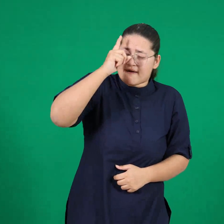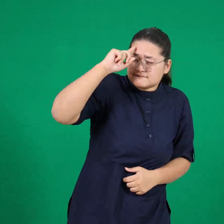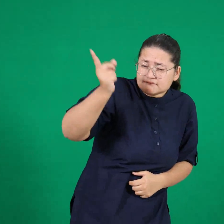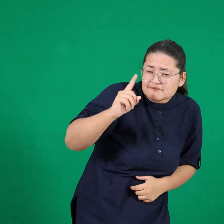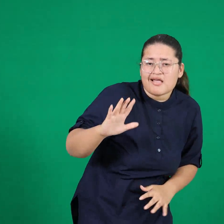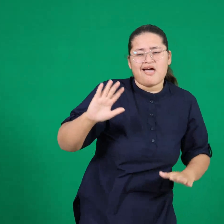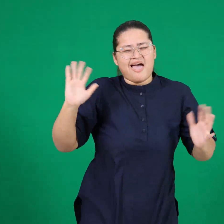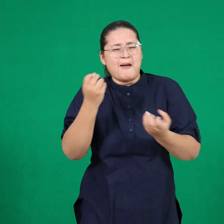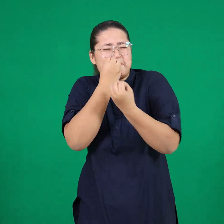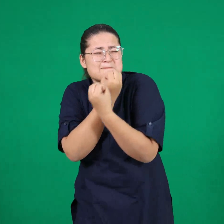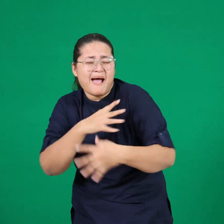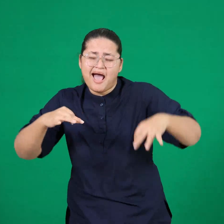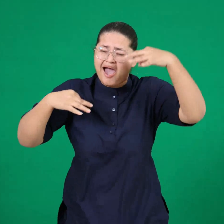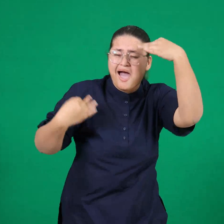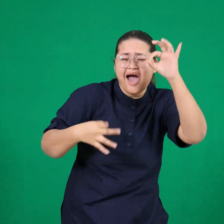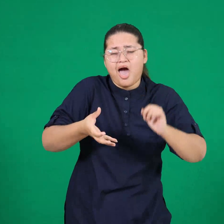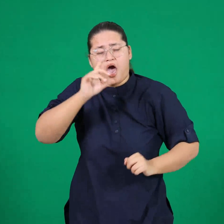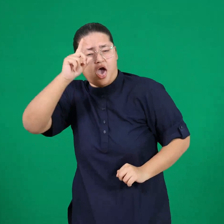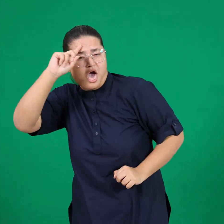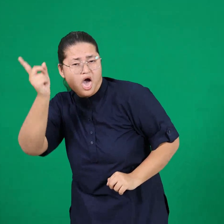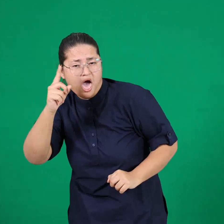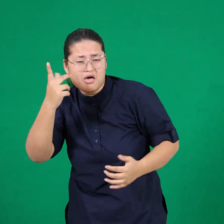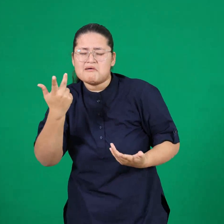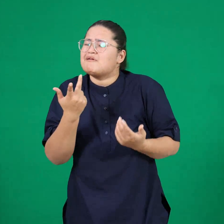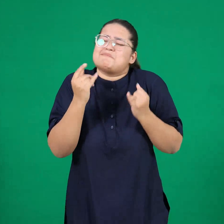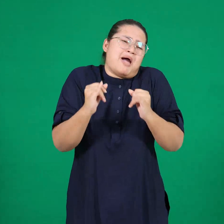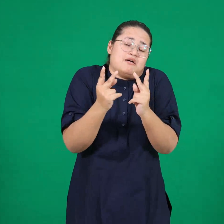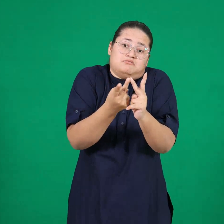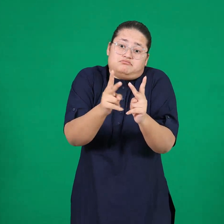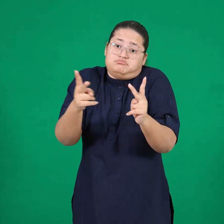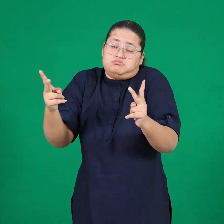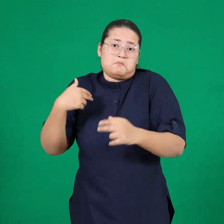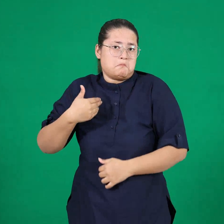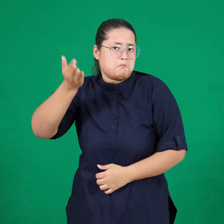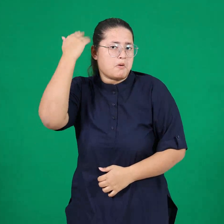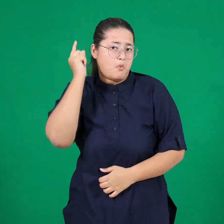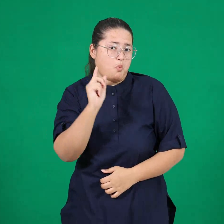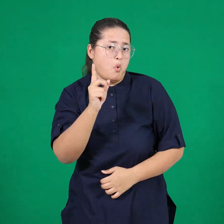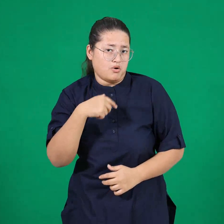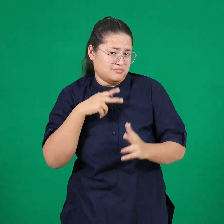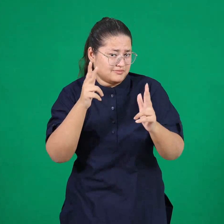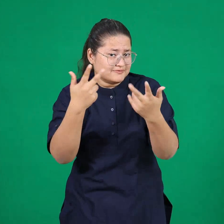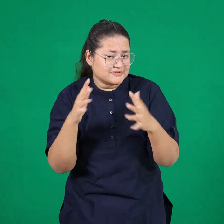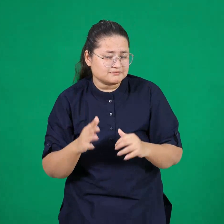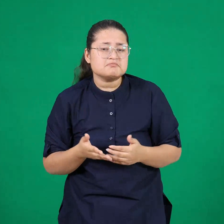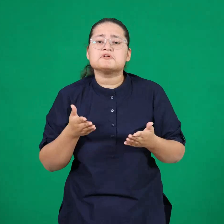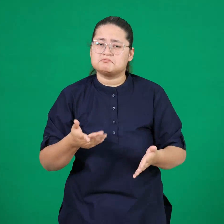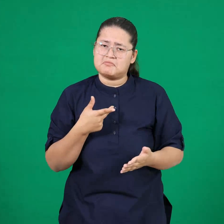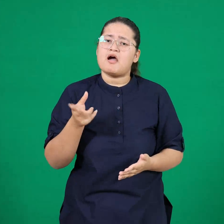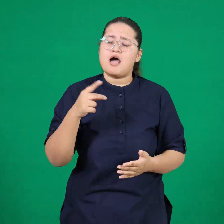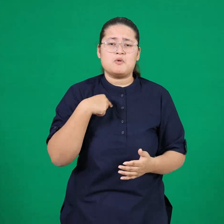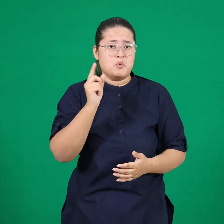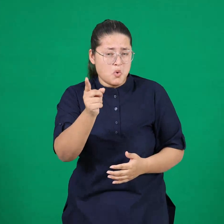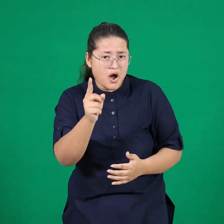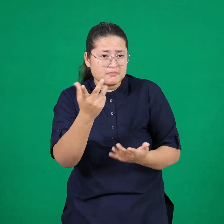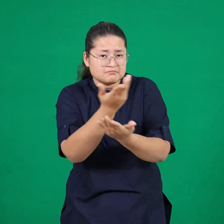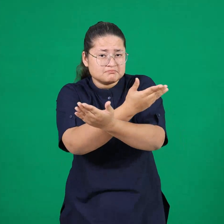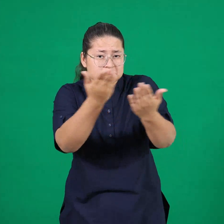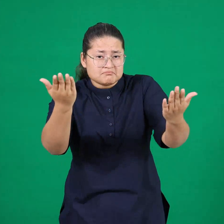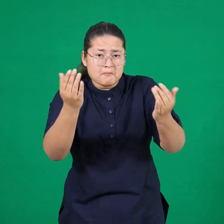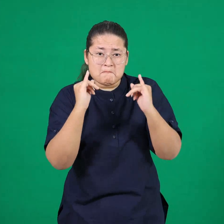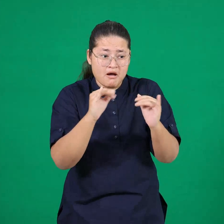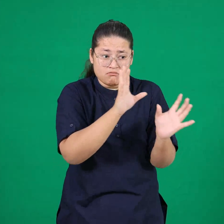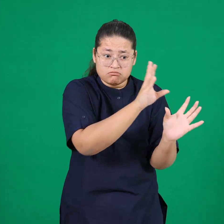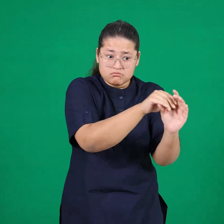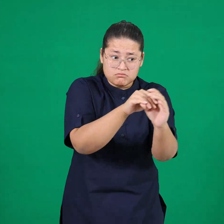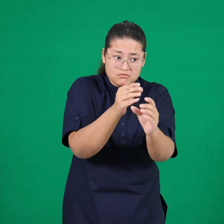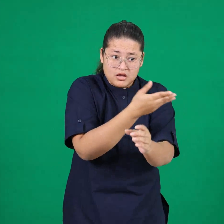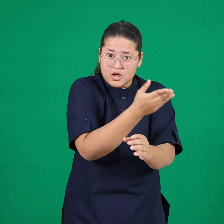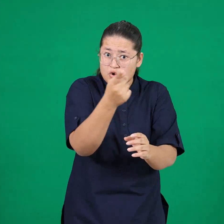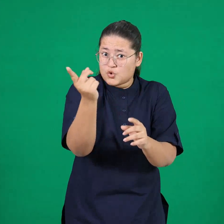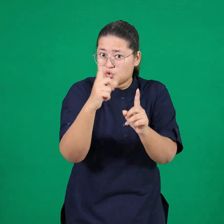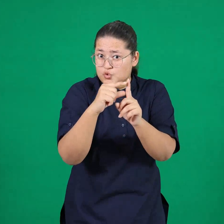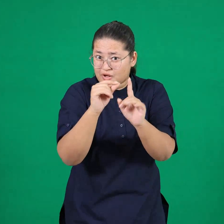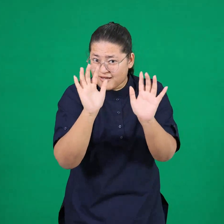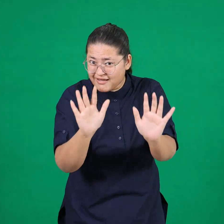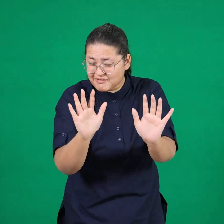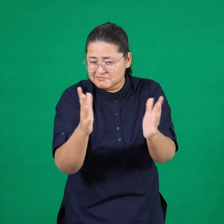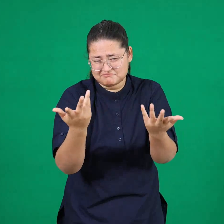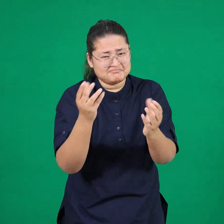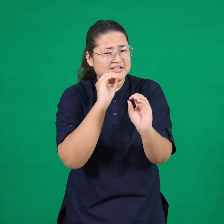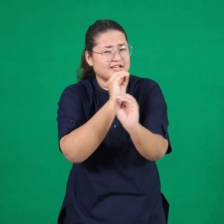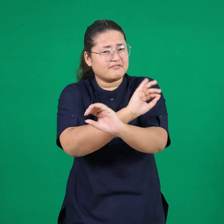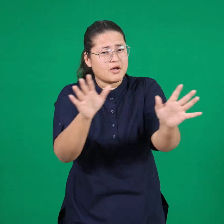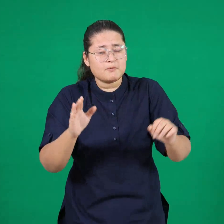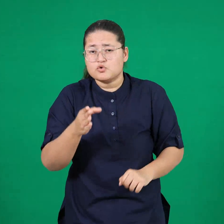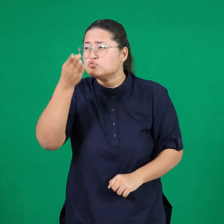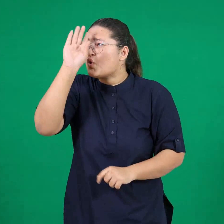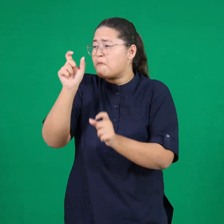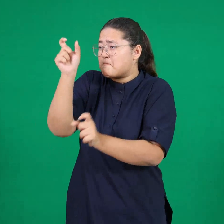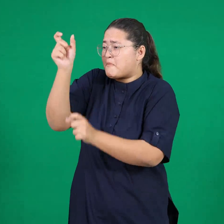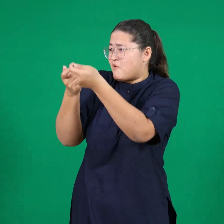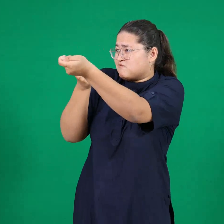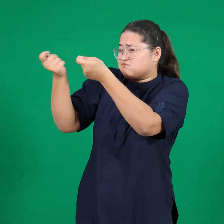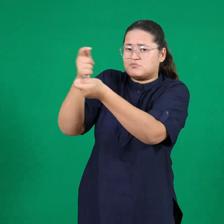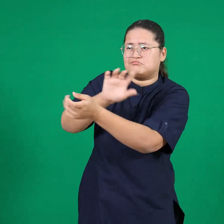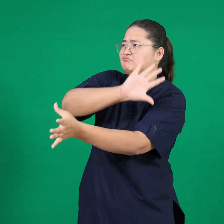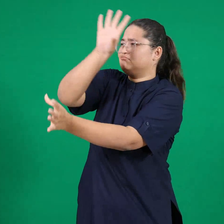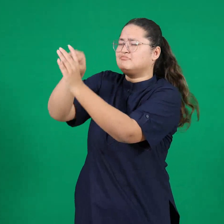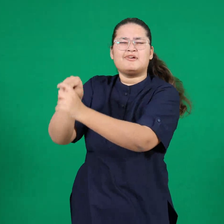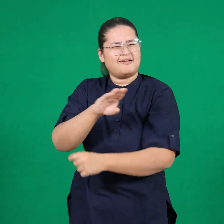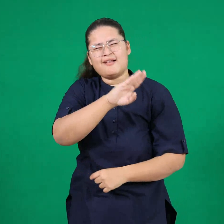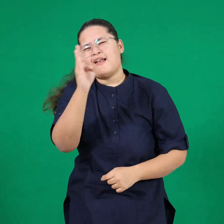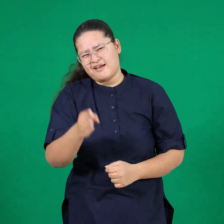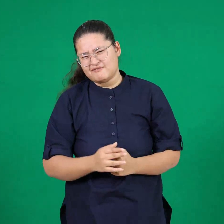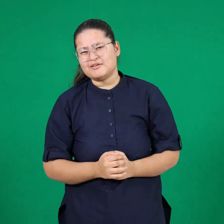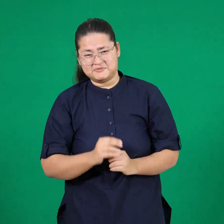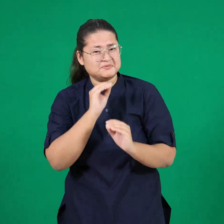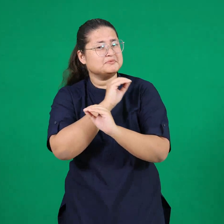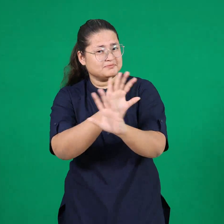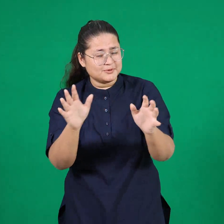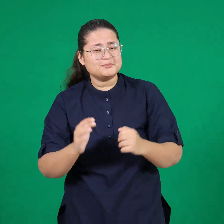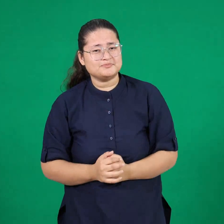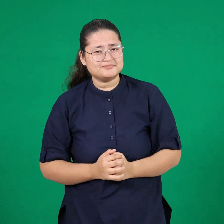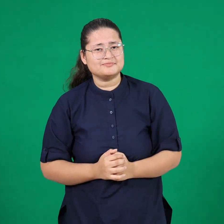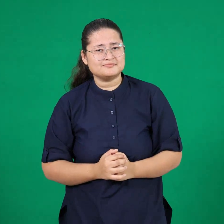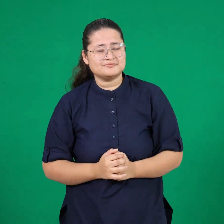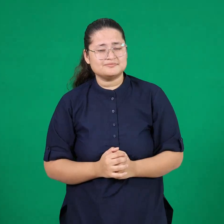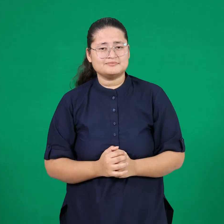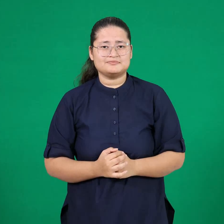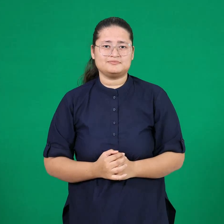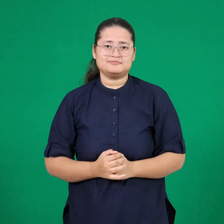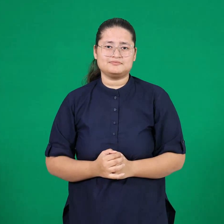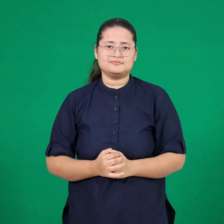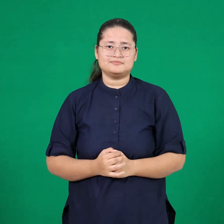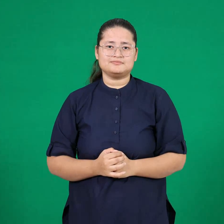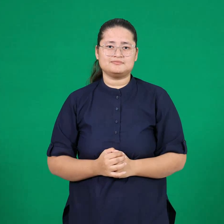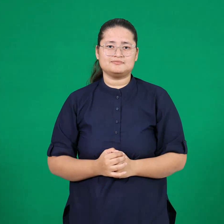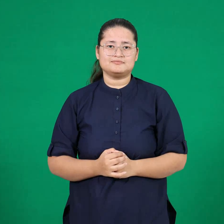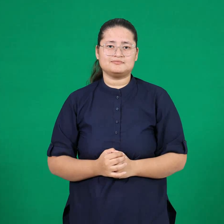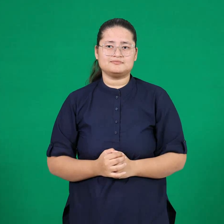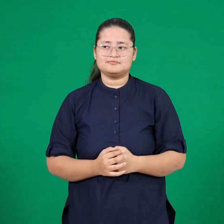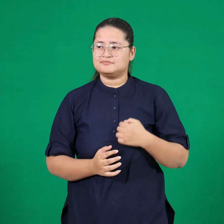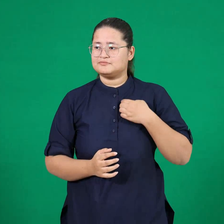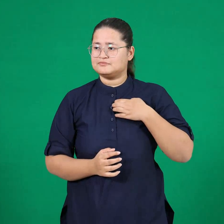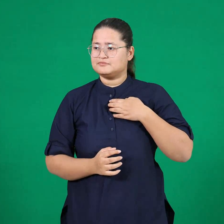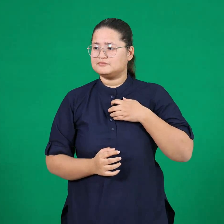I warn you, as I did before, that those who practice such things will not inherit the kingdom of God.